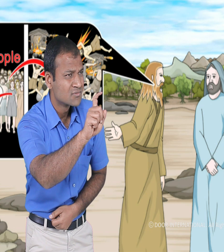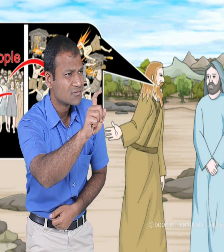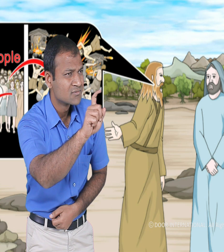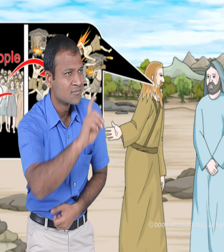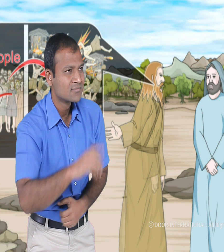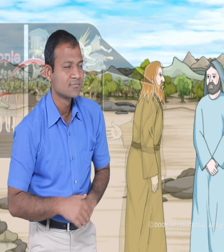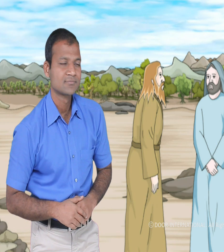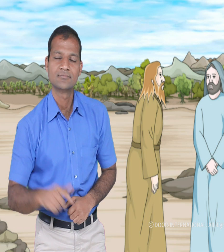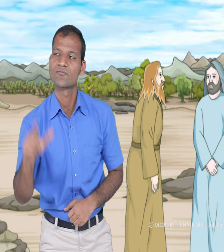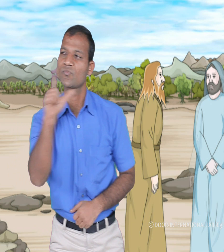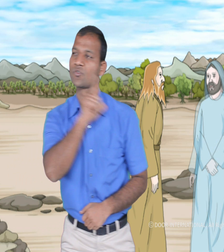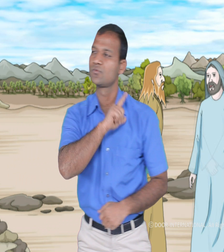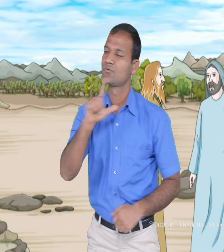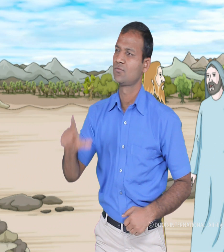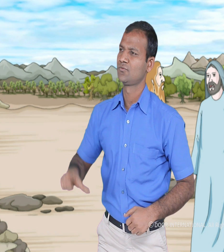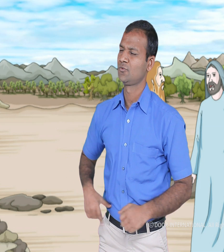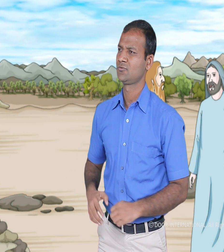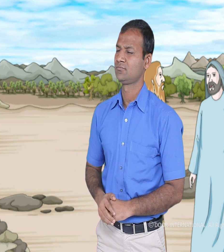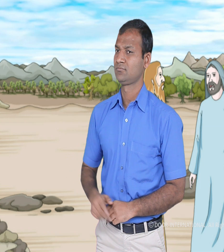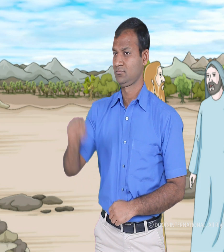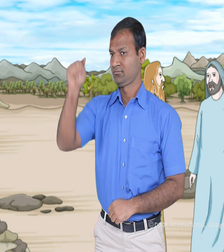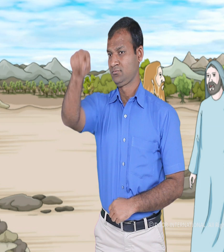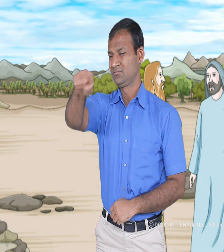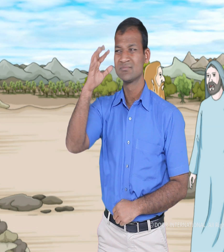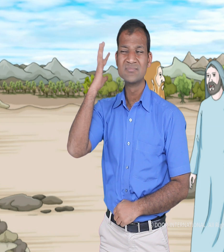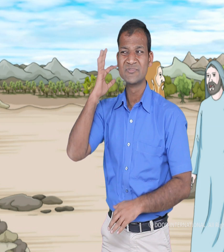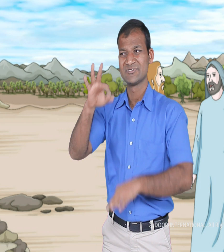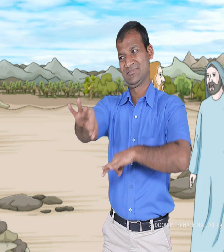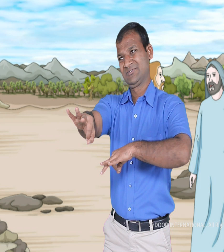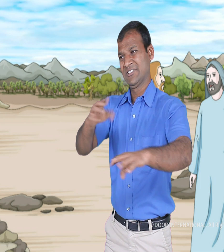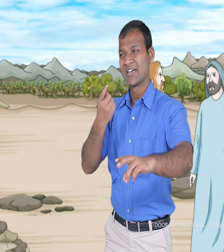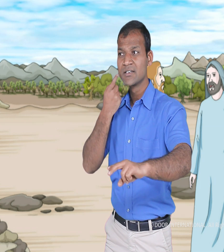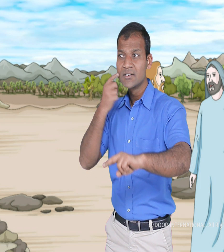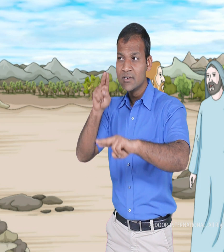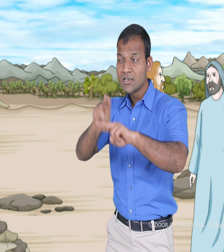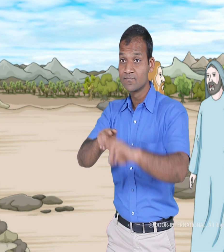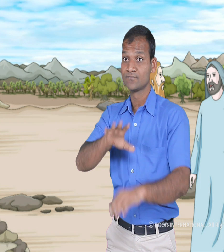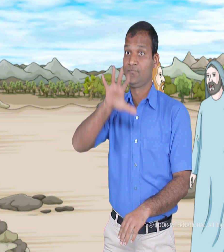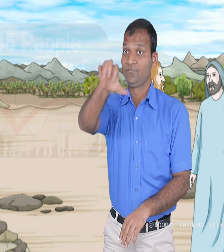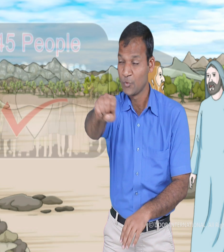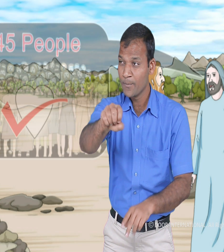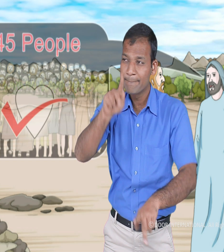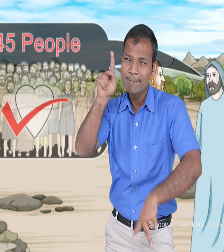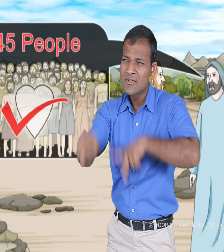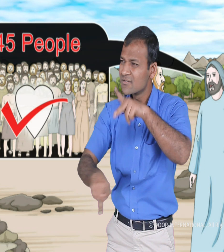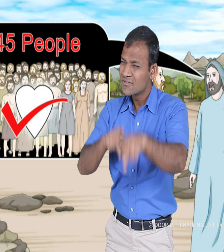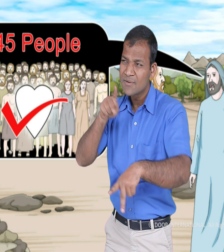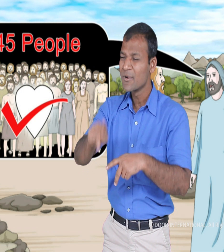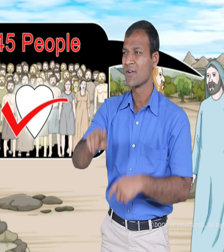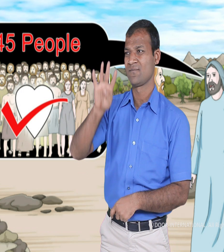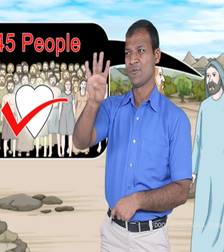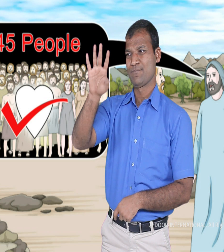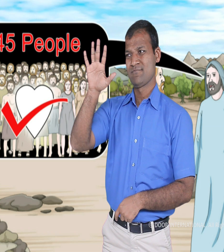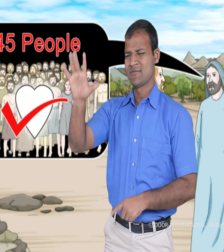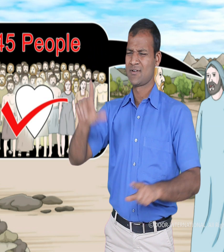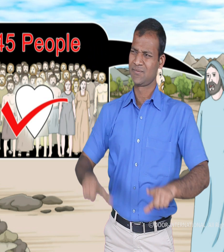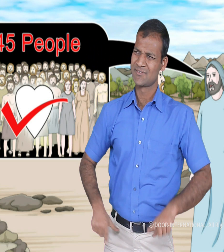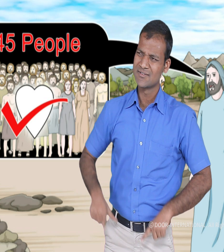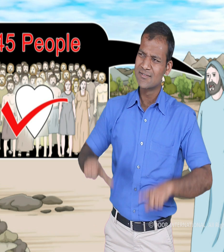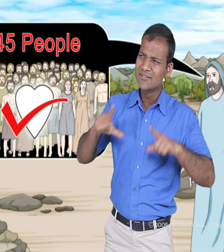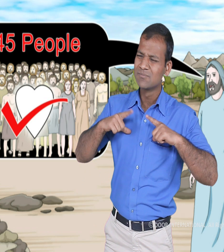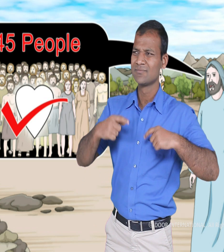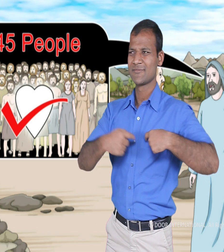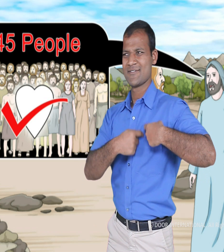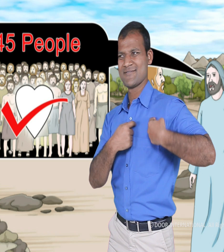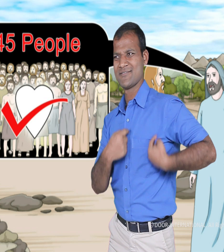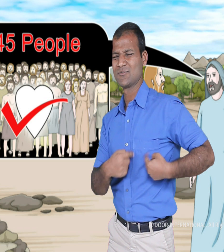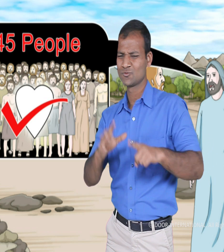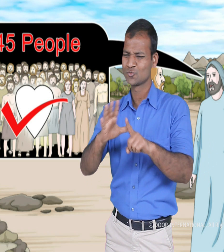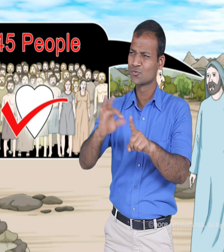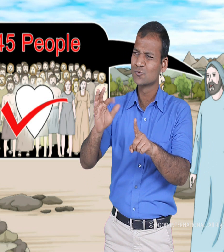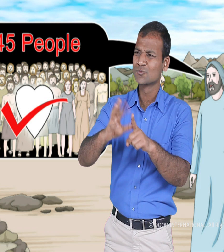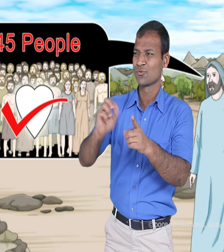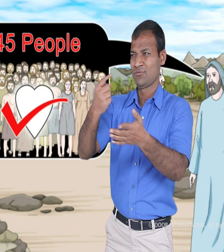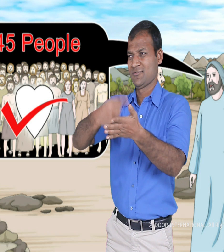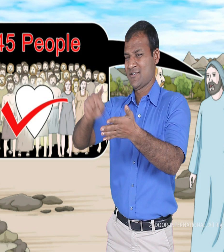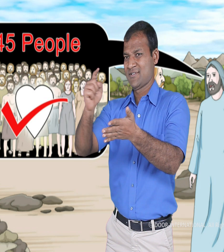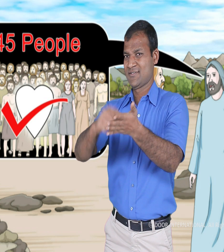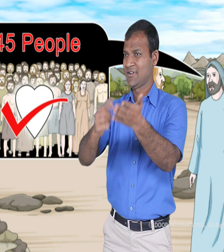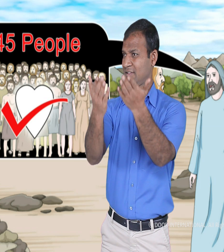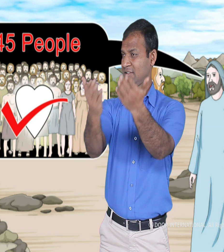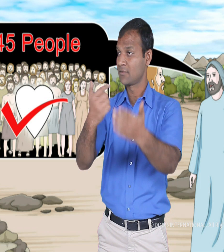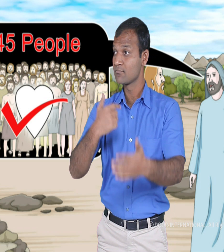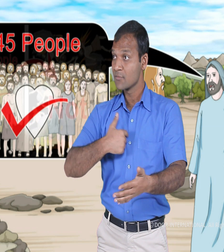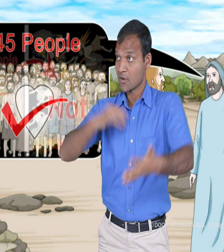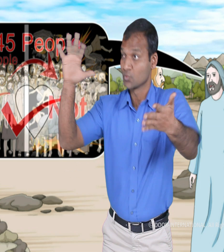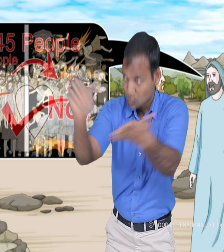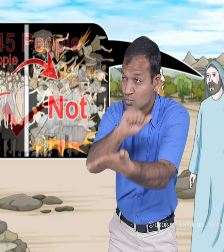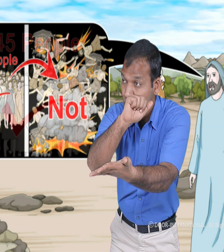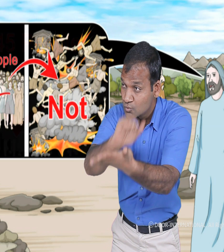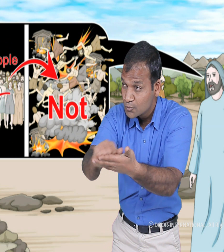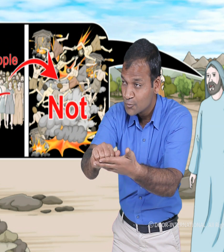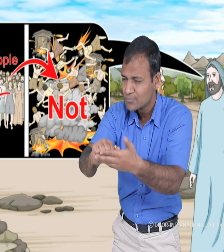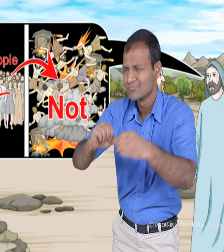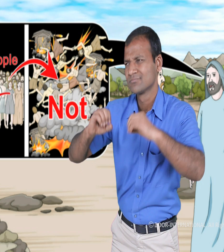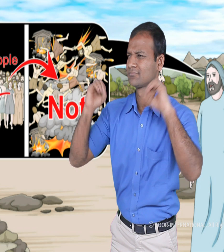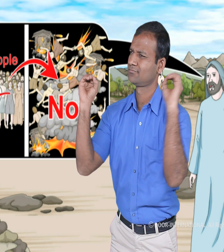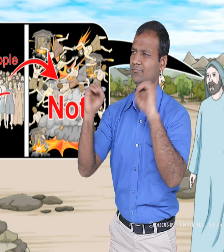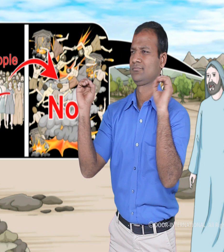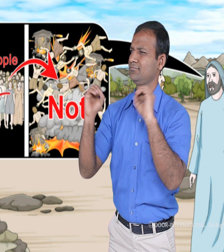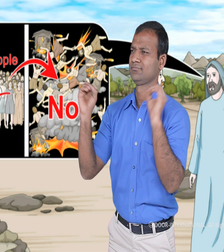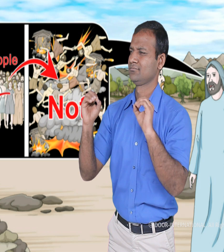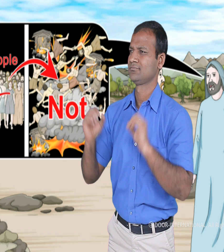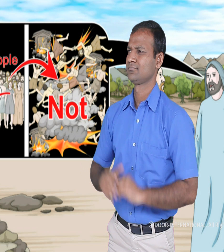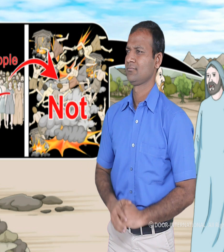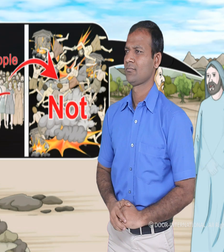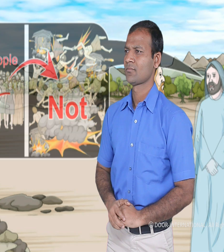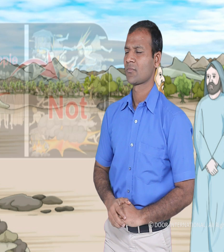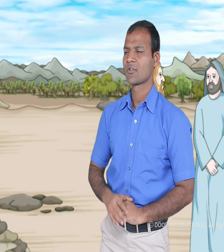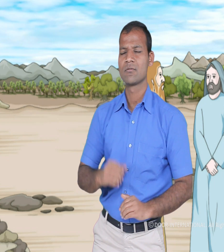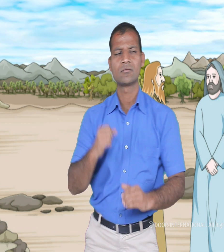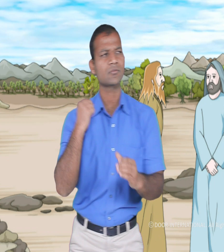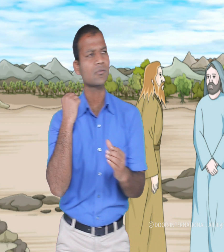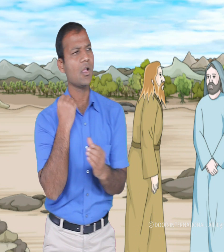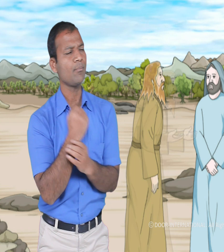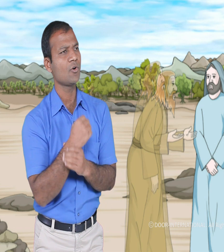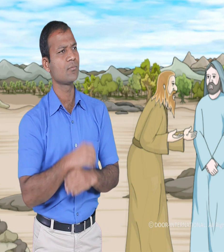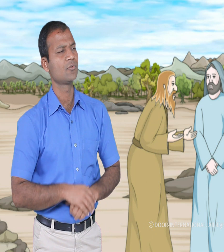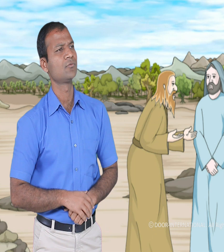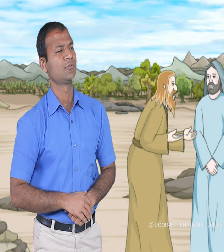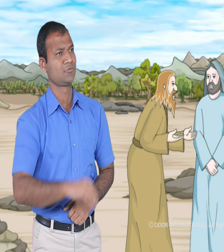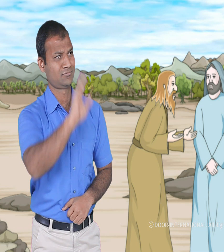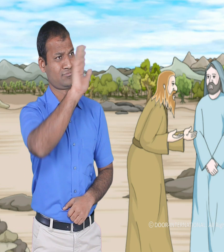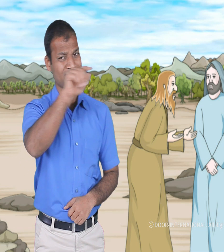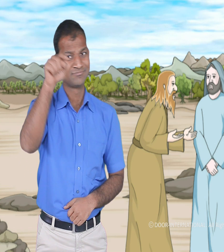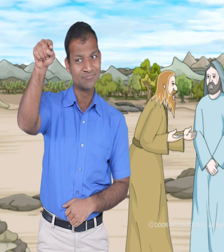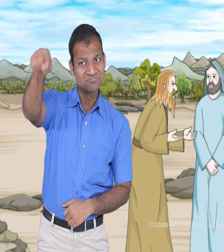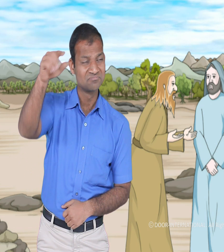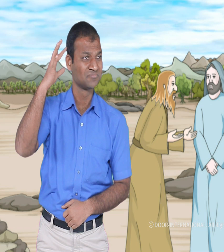He replied, “If I find forty-five there, I will not destroy it.”